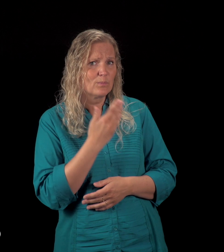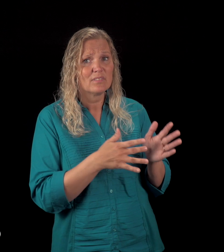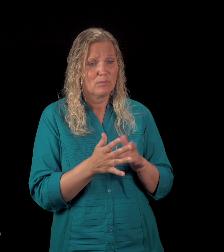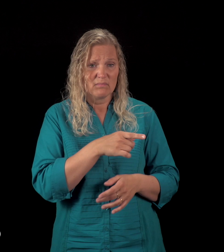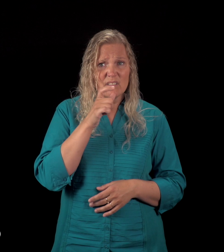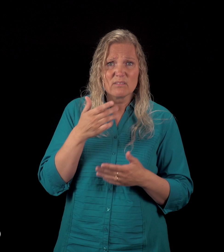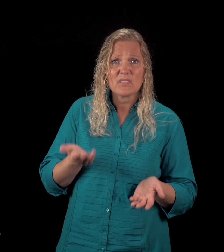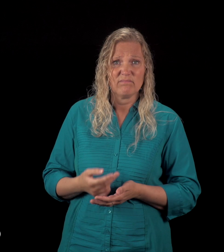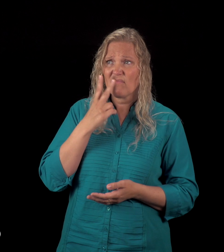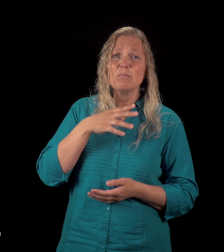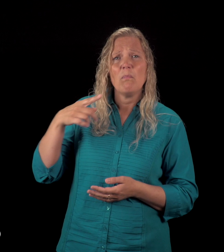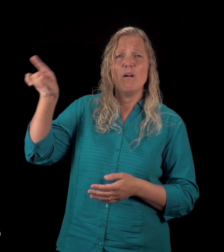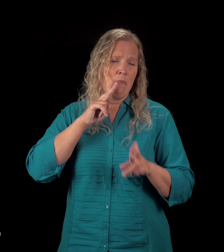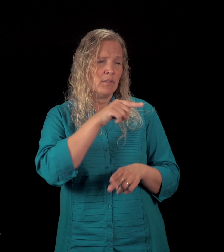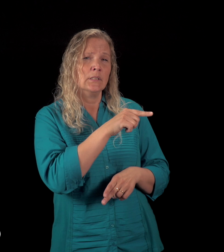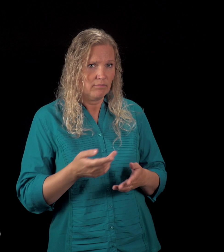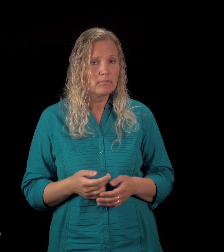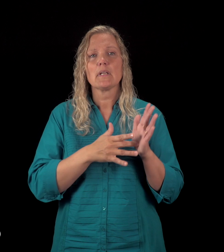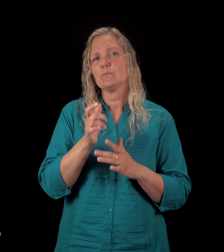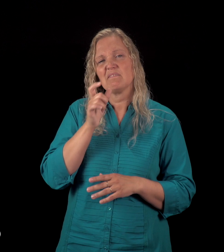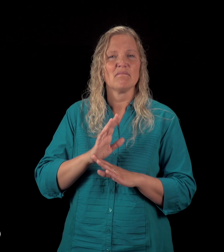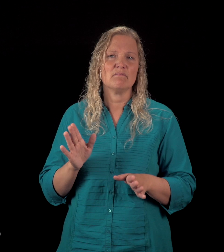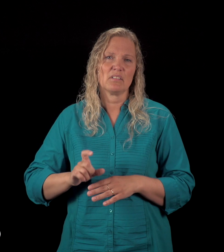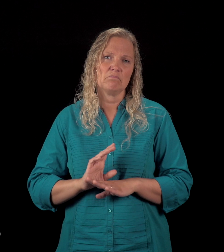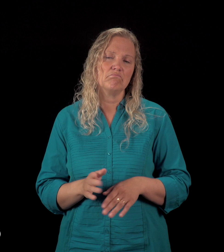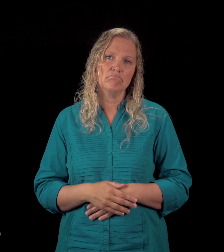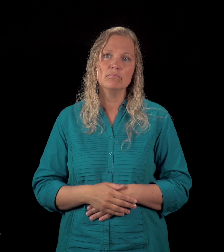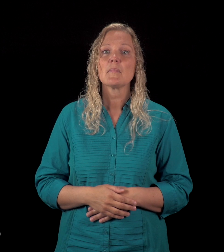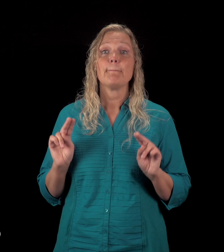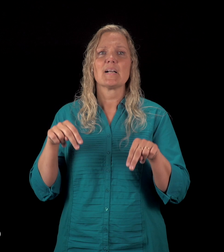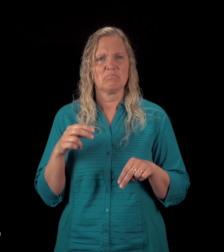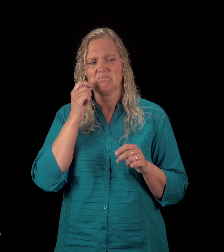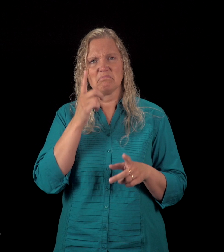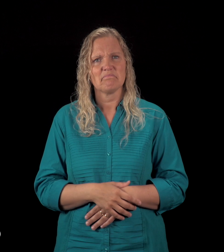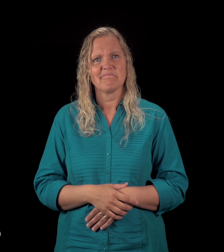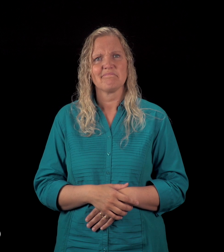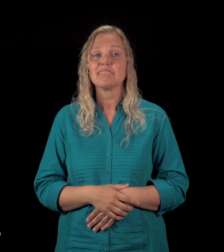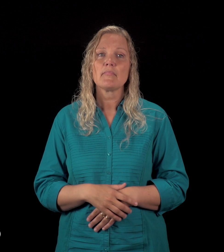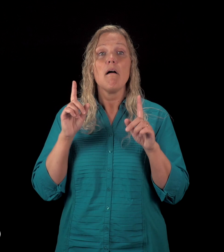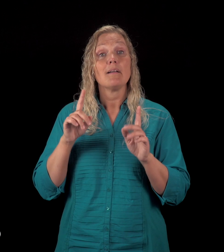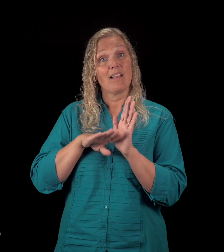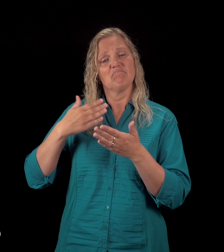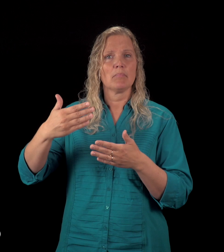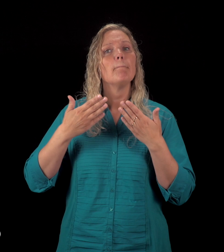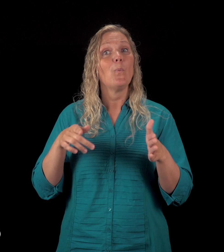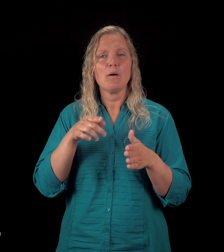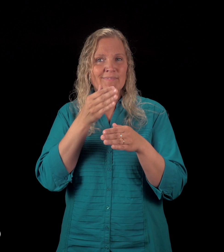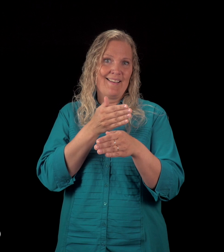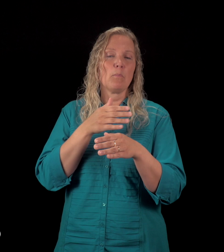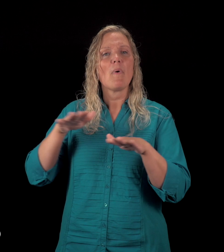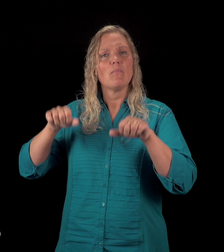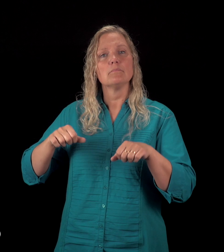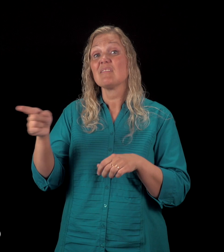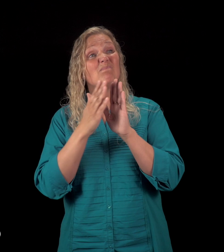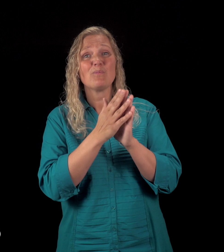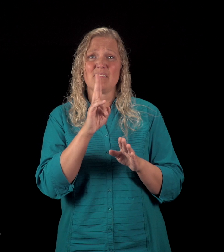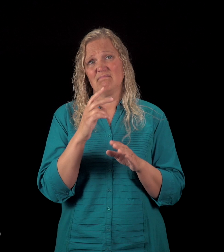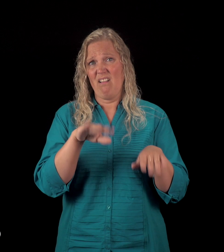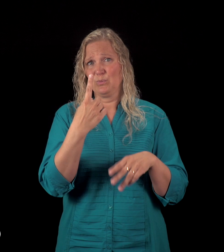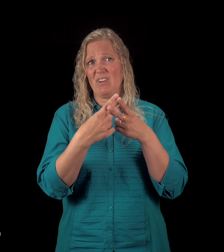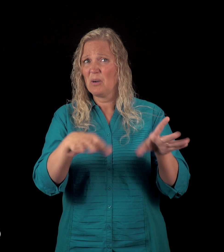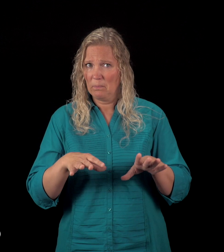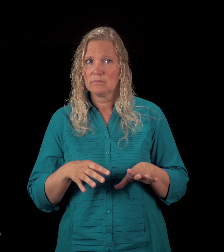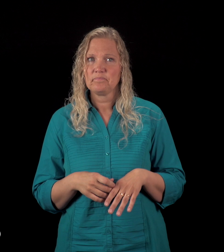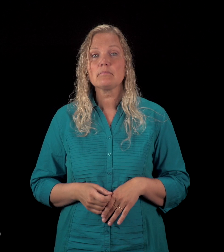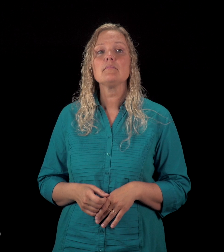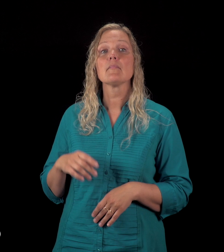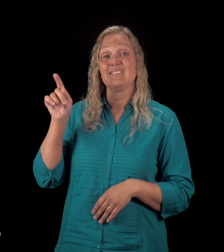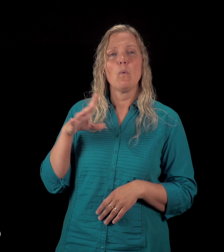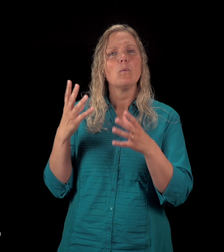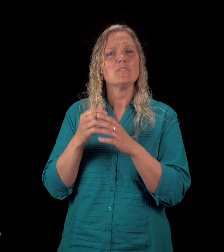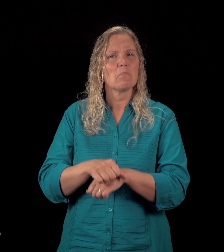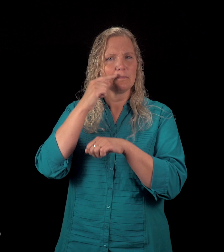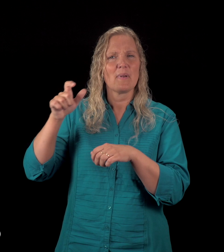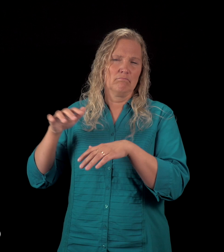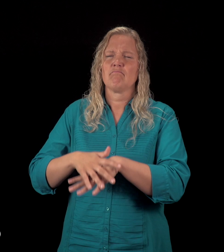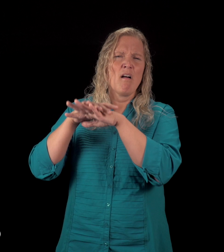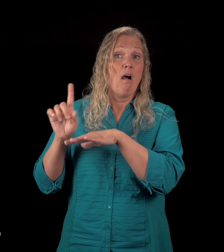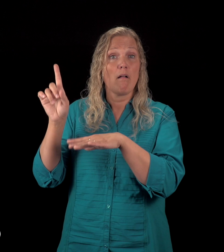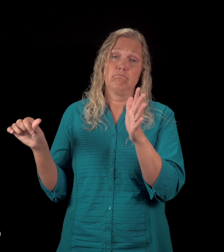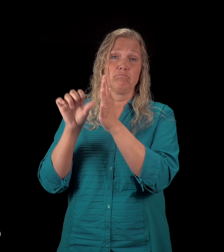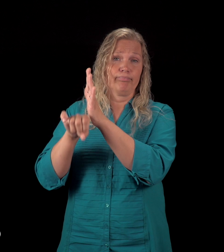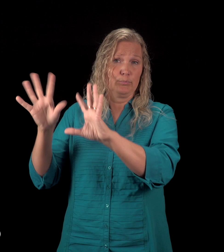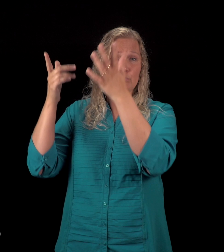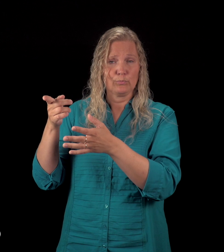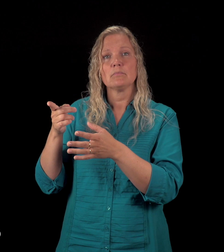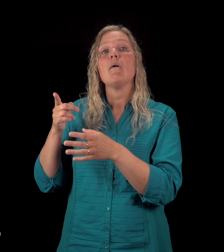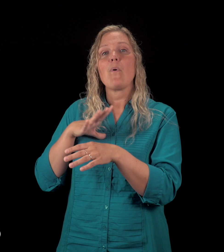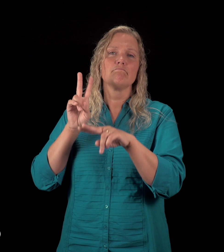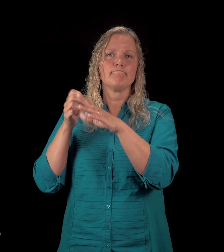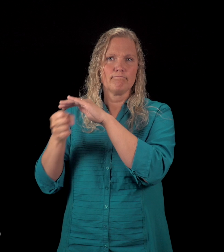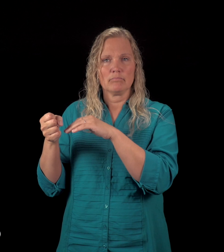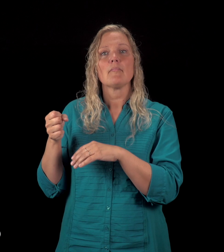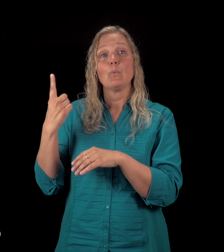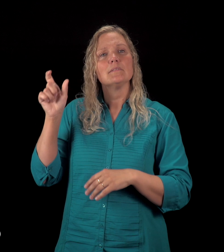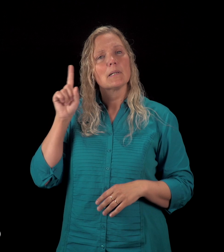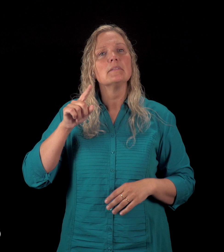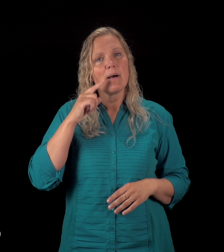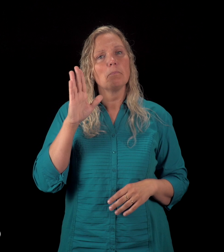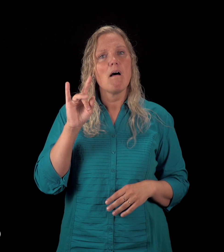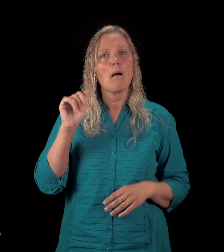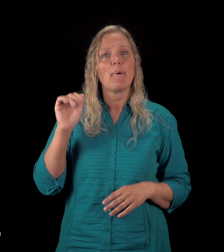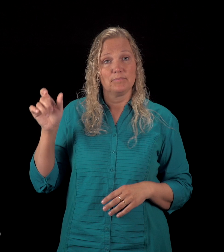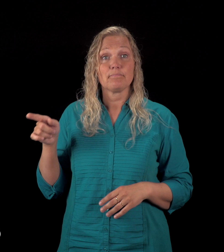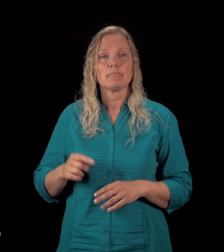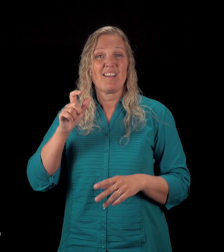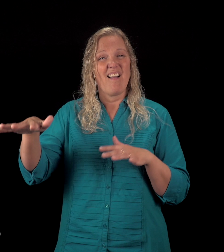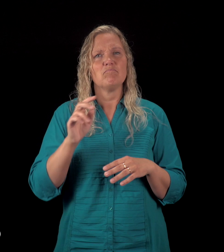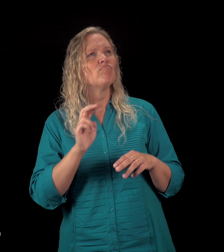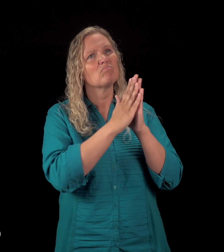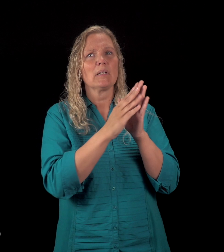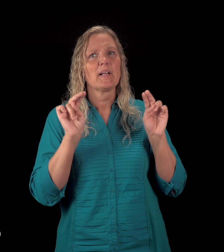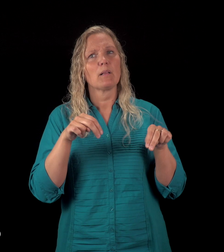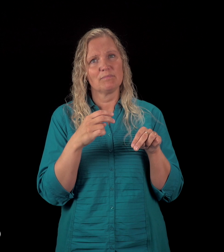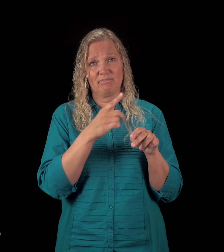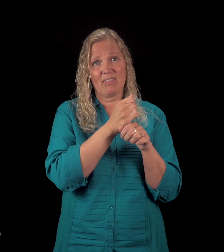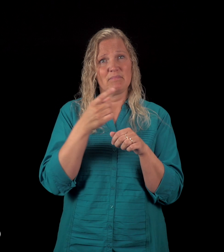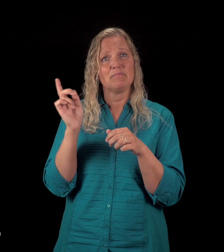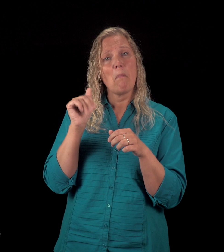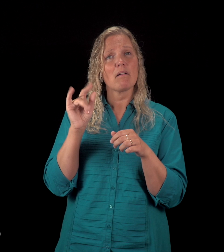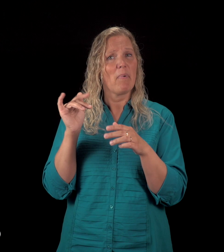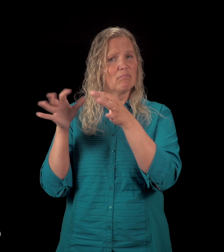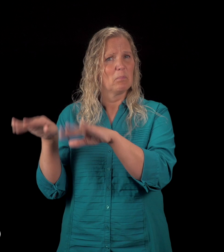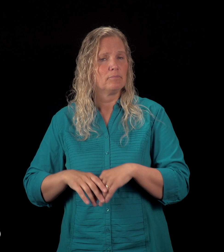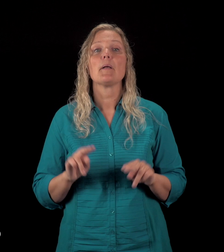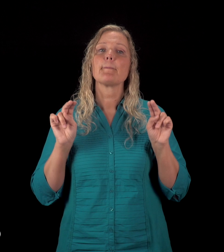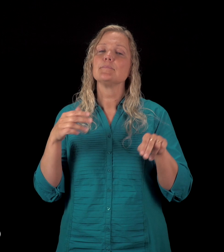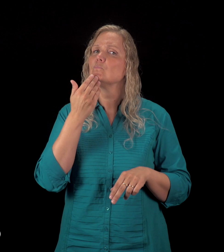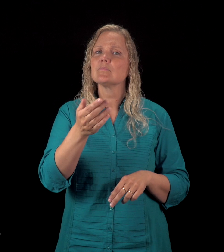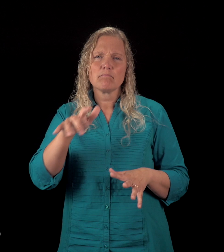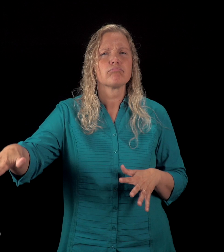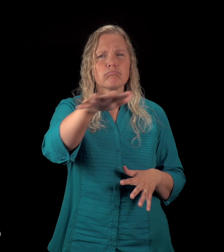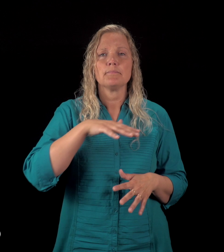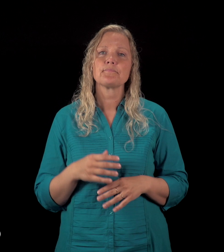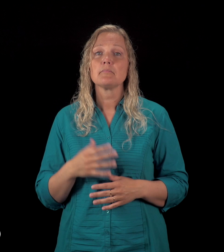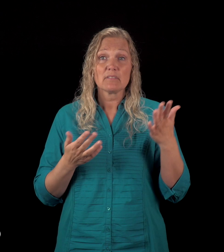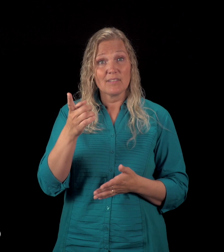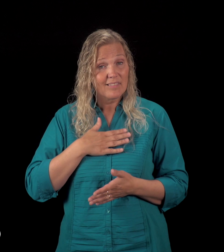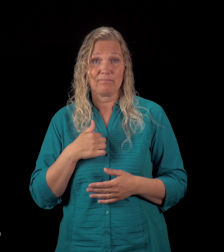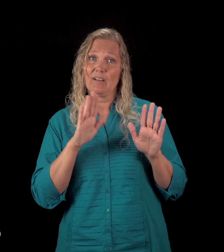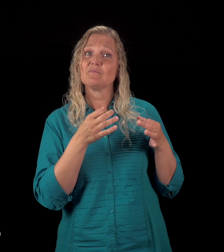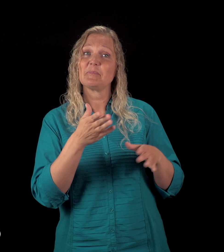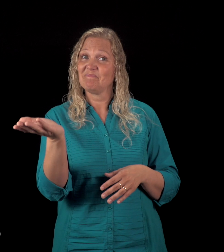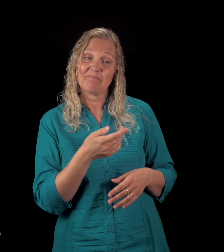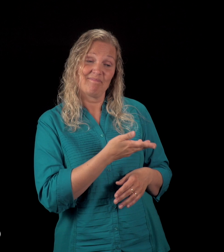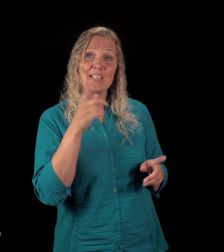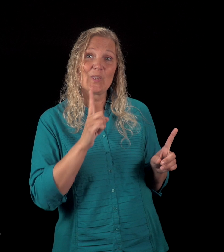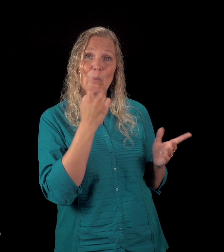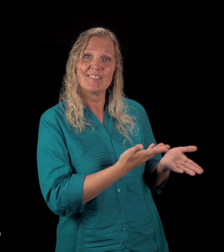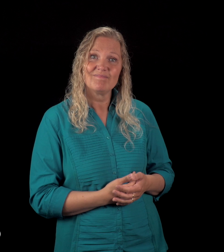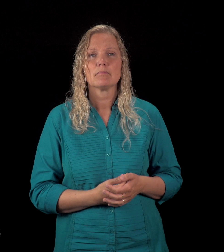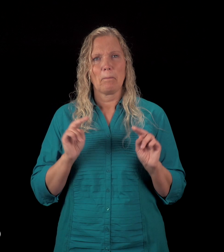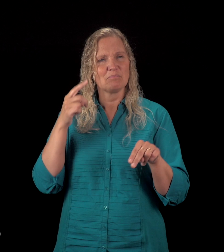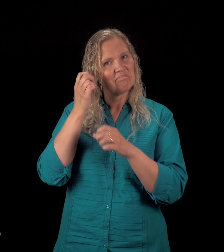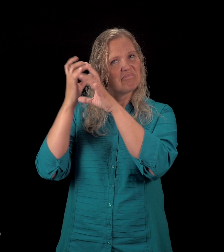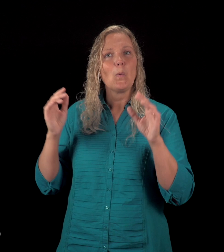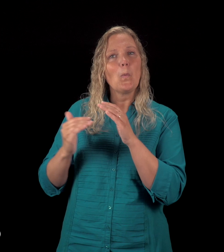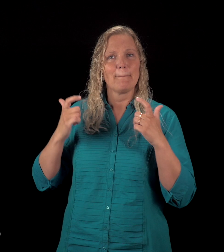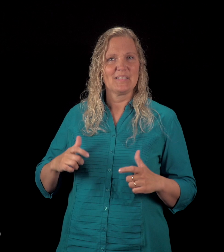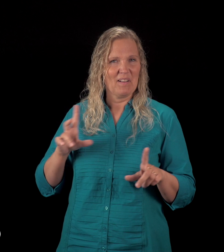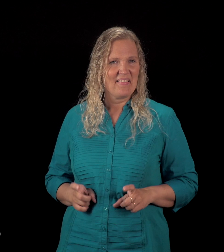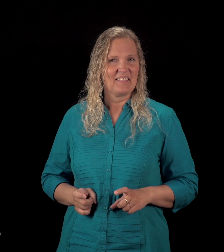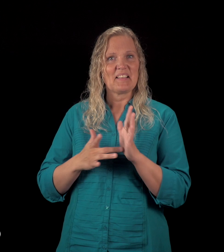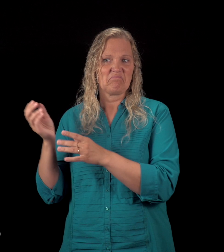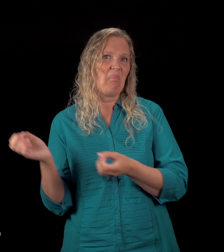But to Pilate’s amazement, Jesus made no further reply. Now it was Pilate’s custom at the feast to release to the people a prisoner of their choosing. And a man named Barabbas was imprisoned with the rebels who had committed murder during the insurrection. So the crowd went up and began asking Pilate to keep his custom. “Do you want me to release to you the King of the Jews?” Pilate asked.